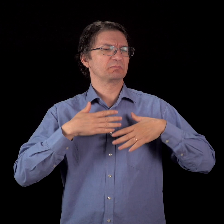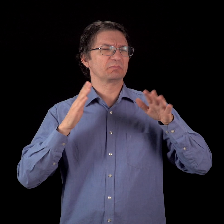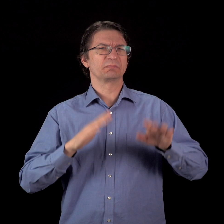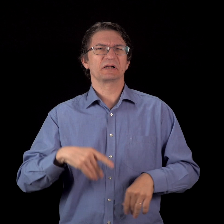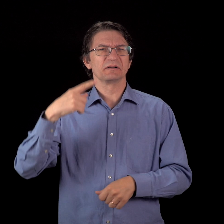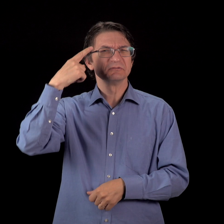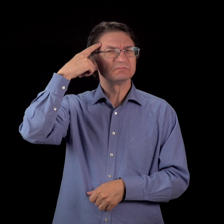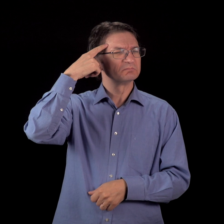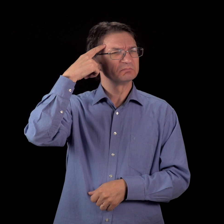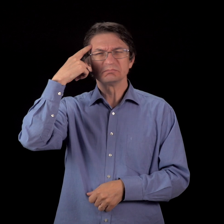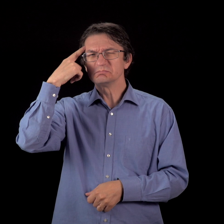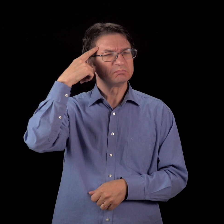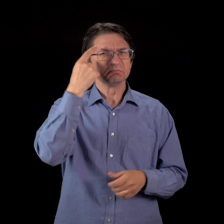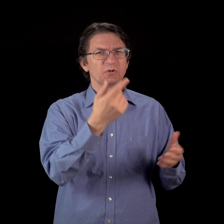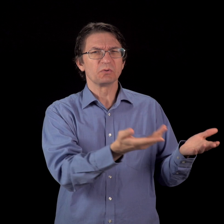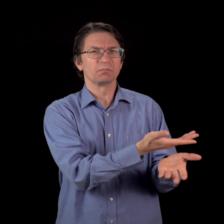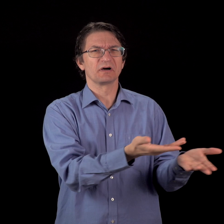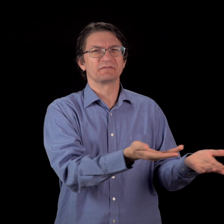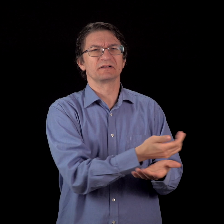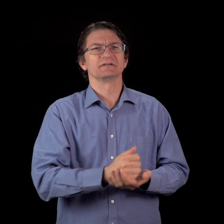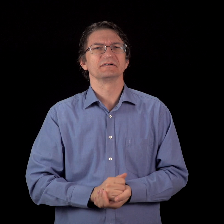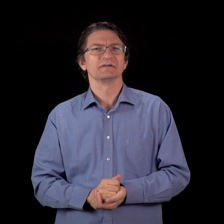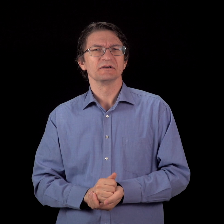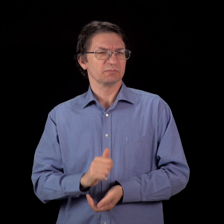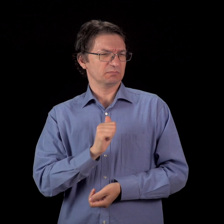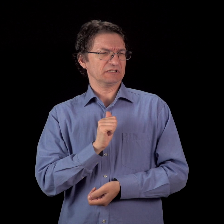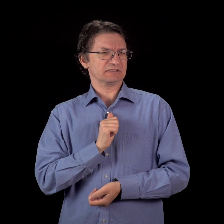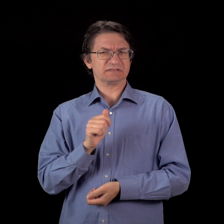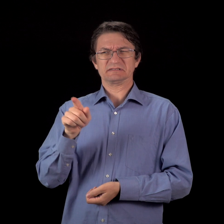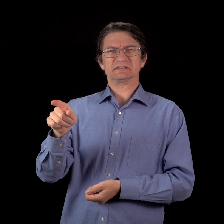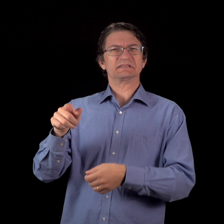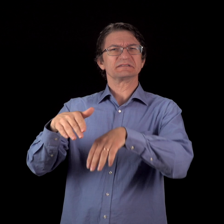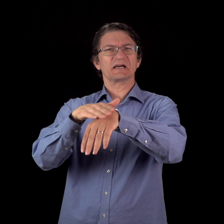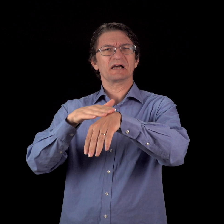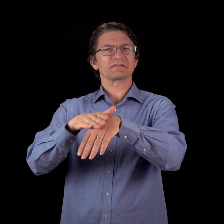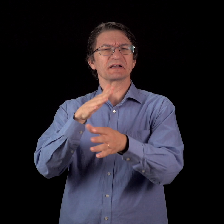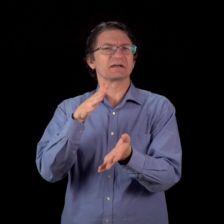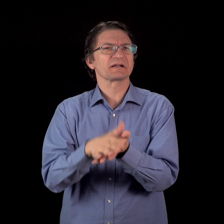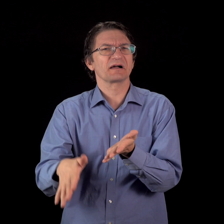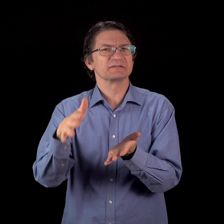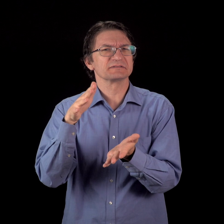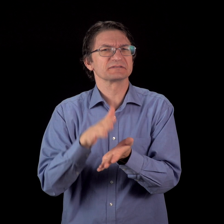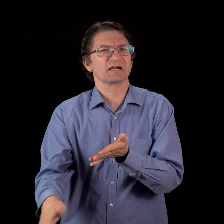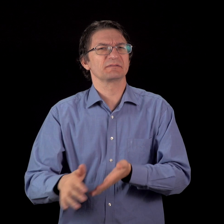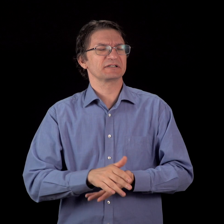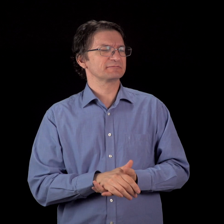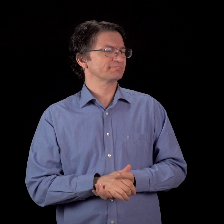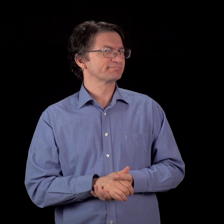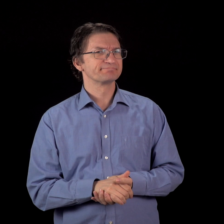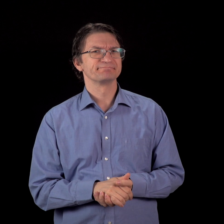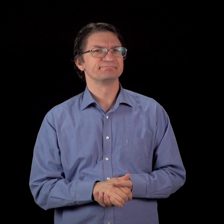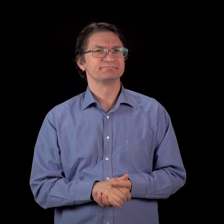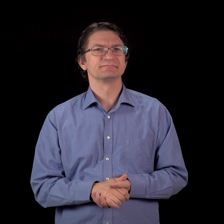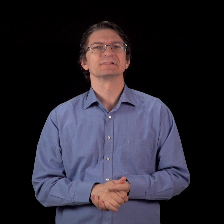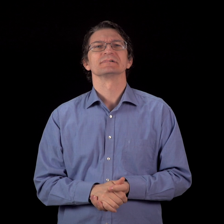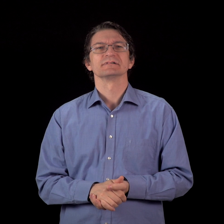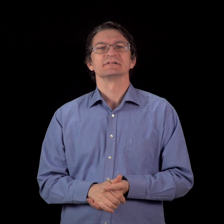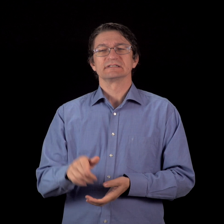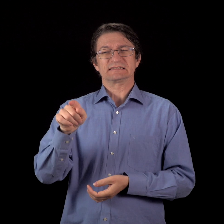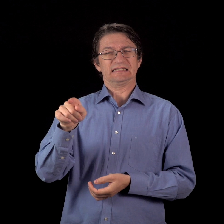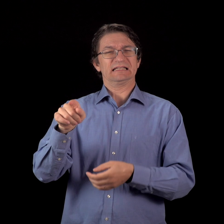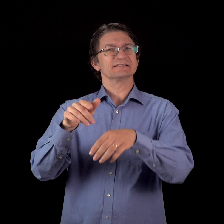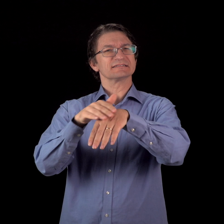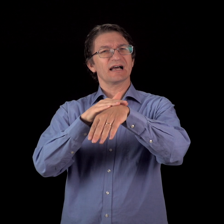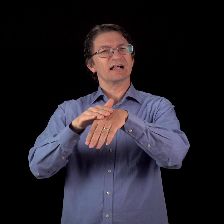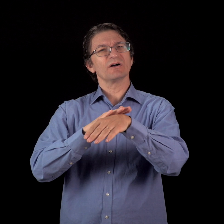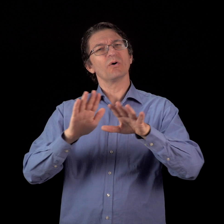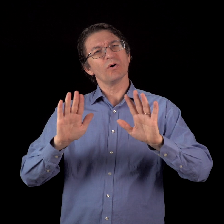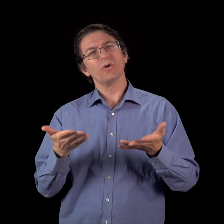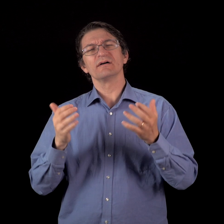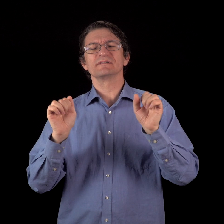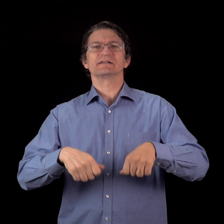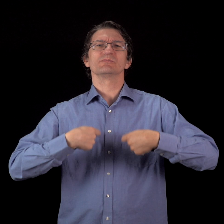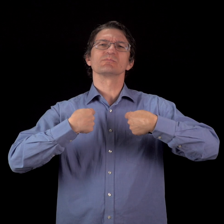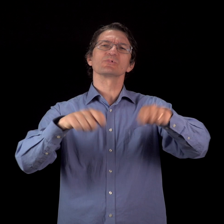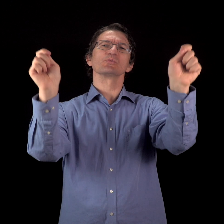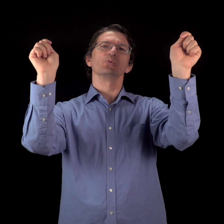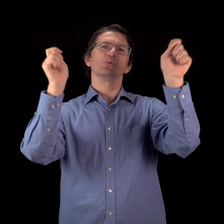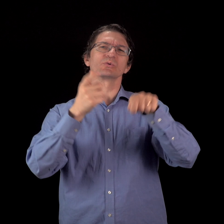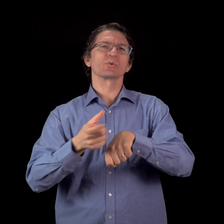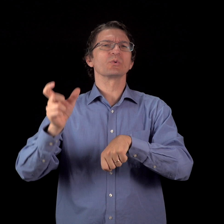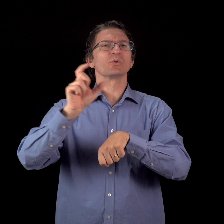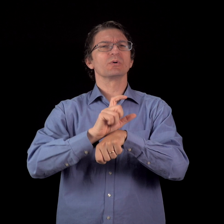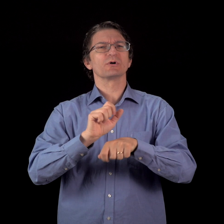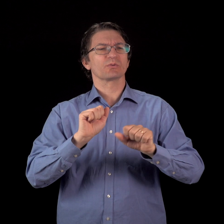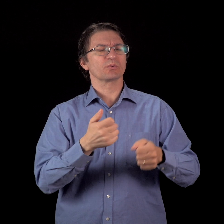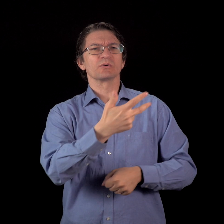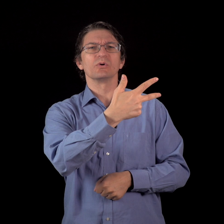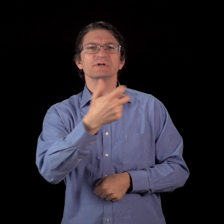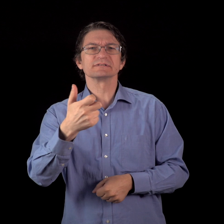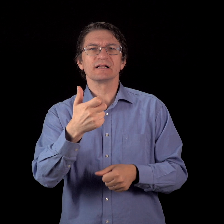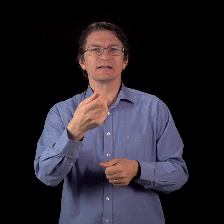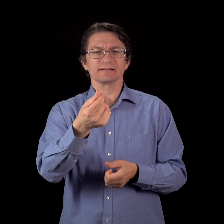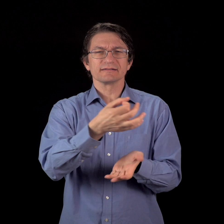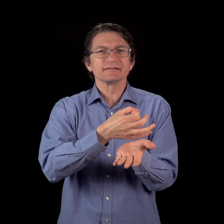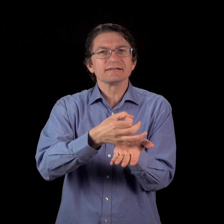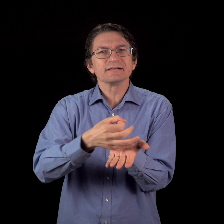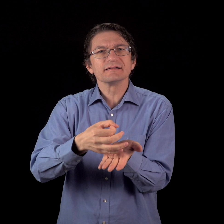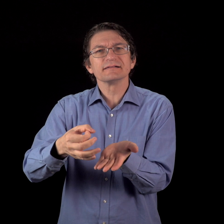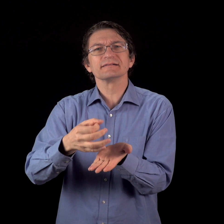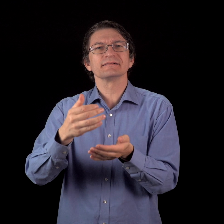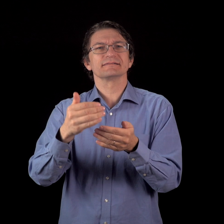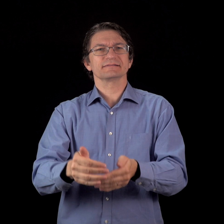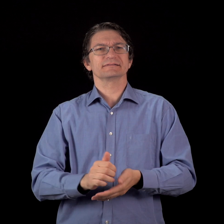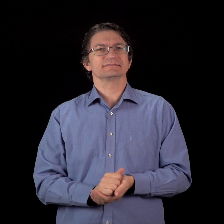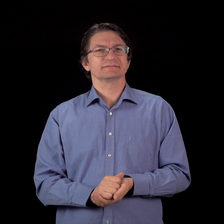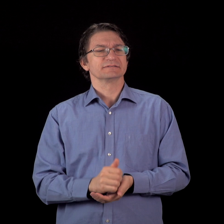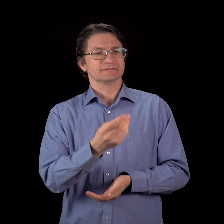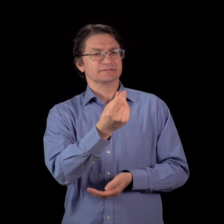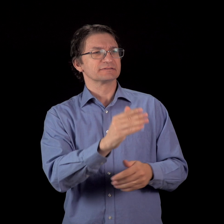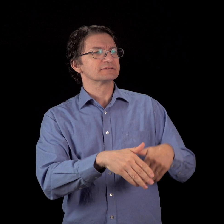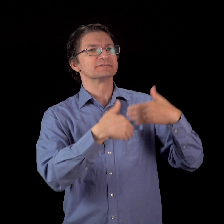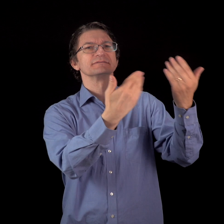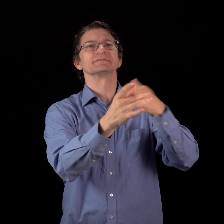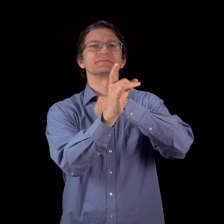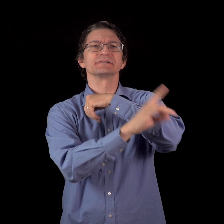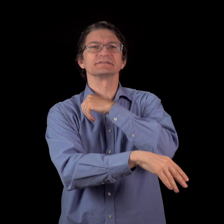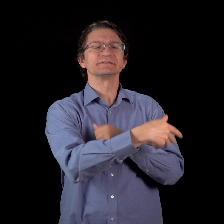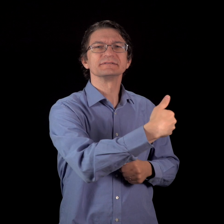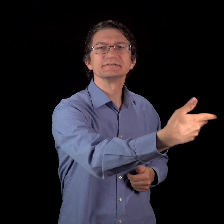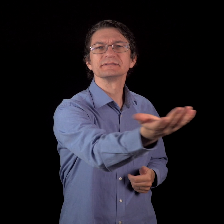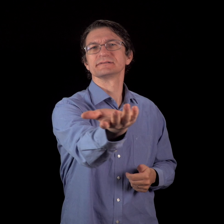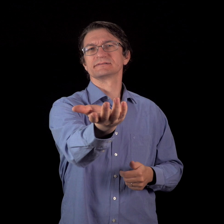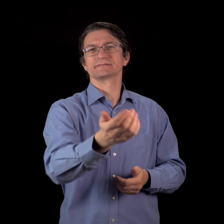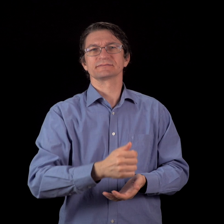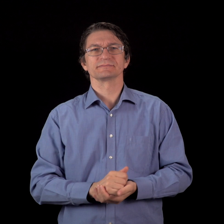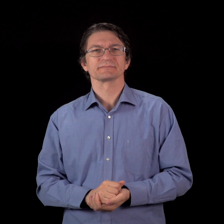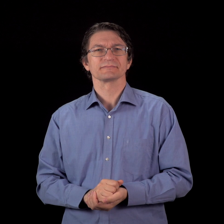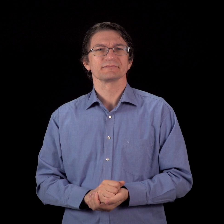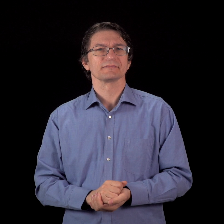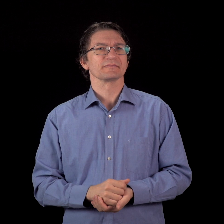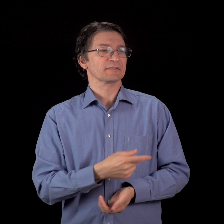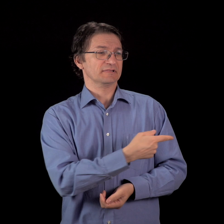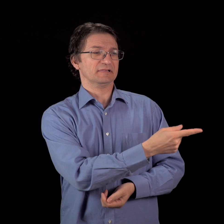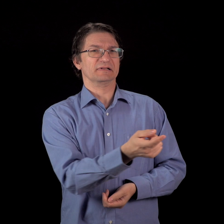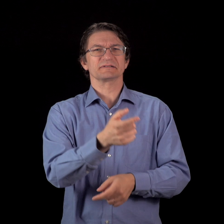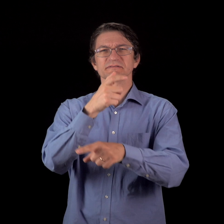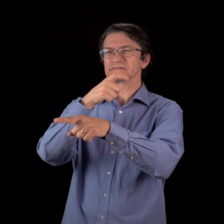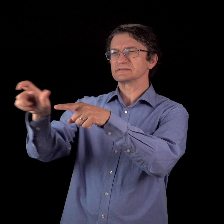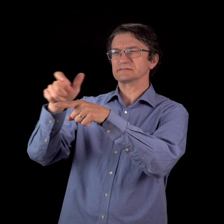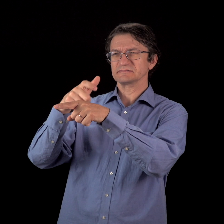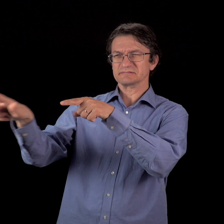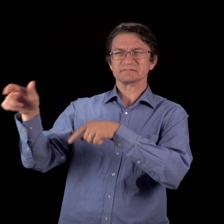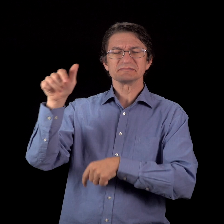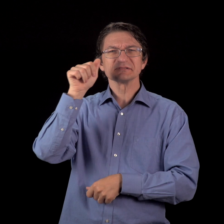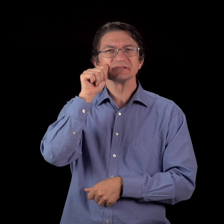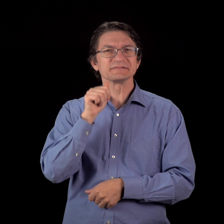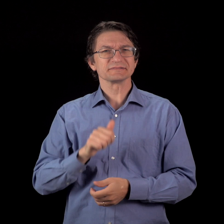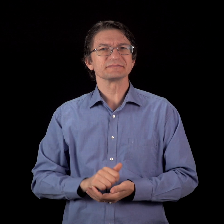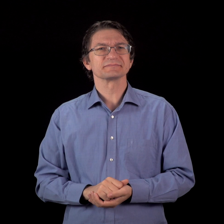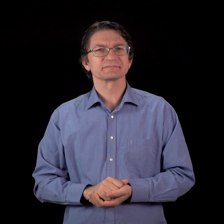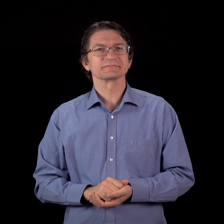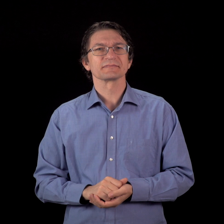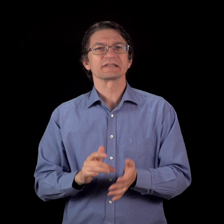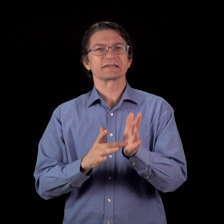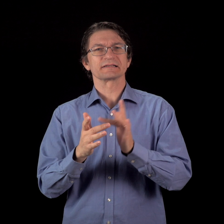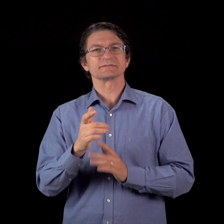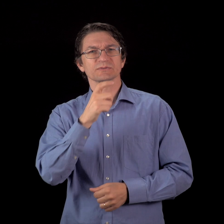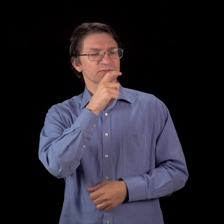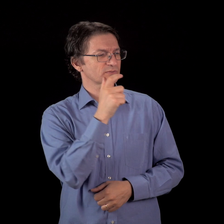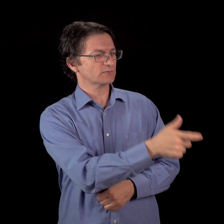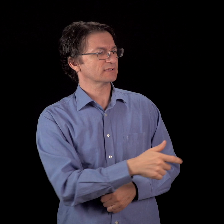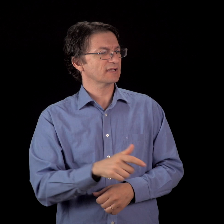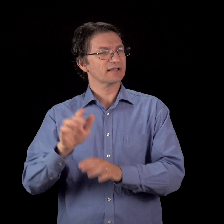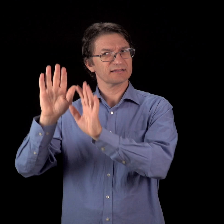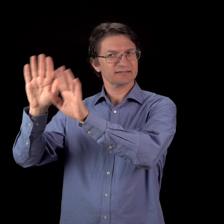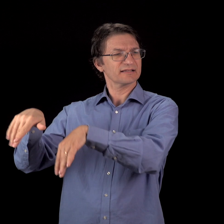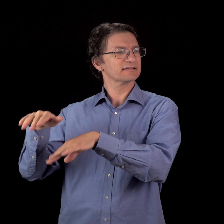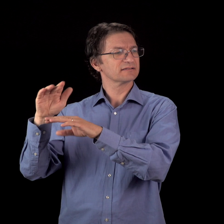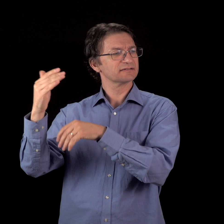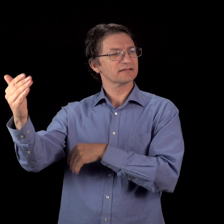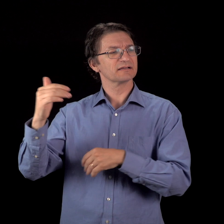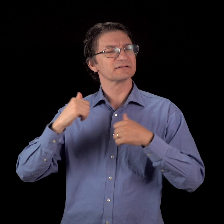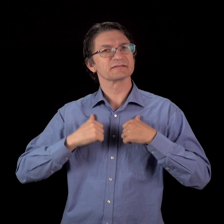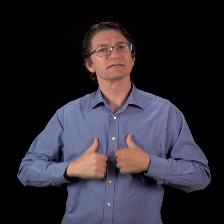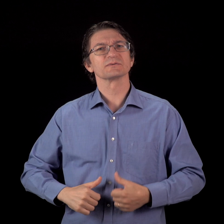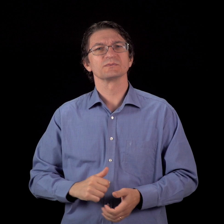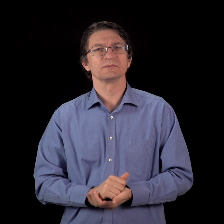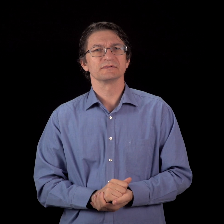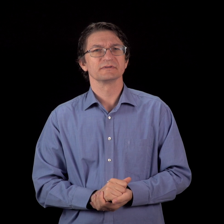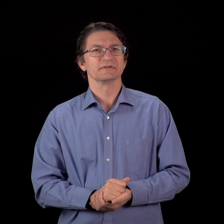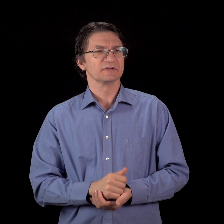It could have been sold for over three hundred denarii and the money given to the poor.” And they scolded her. But Jesus said, “Leave her alone;